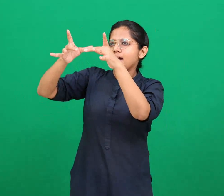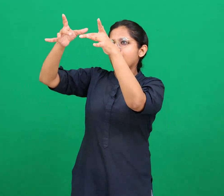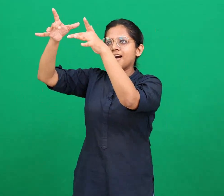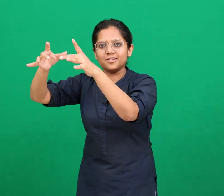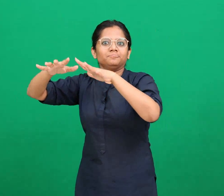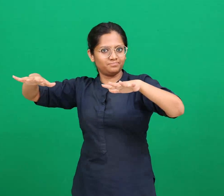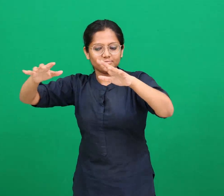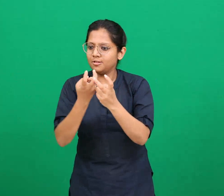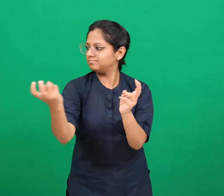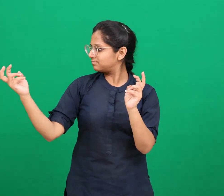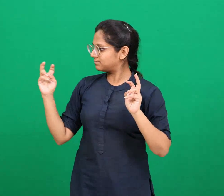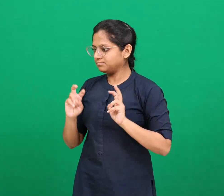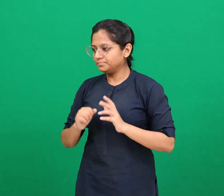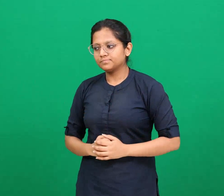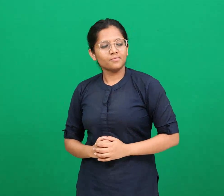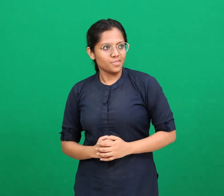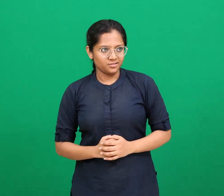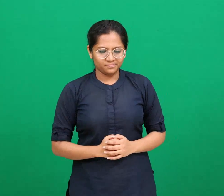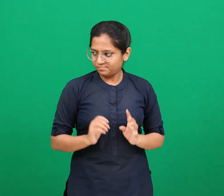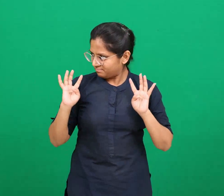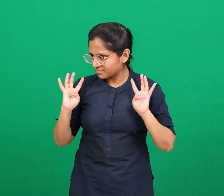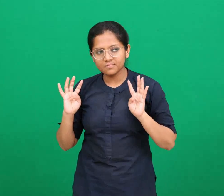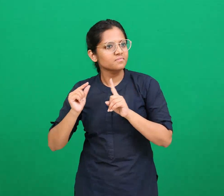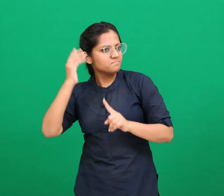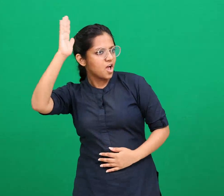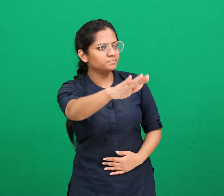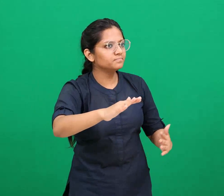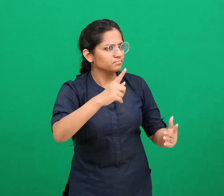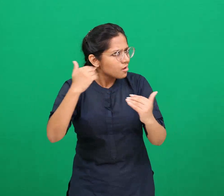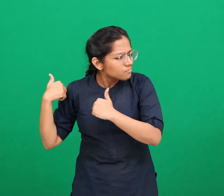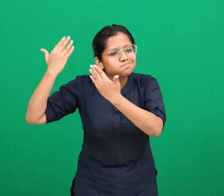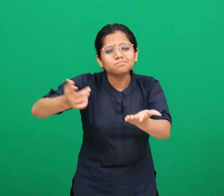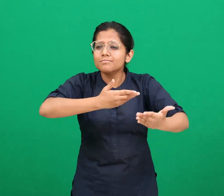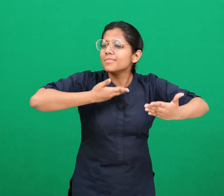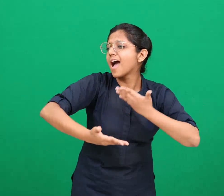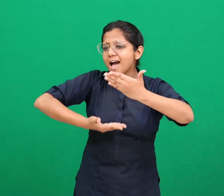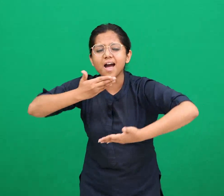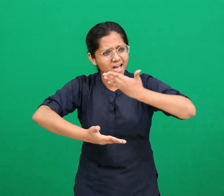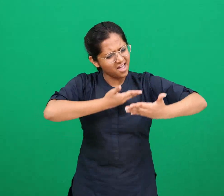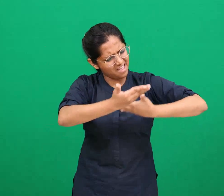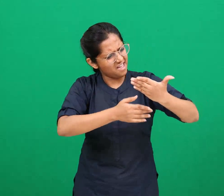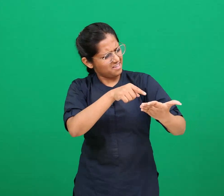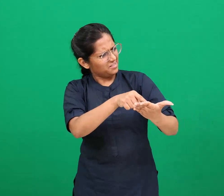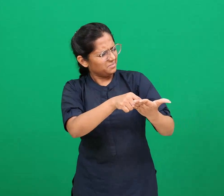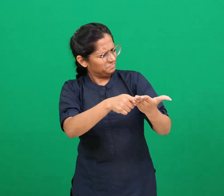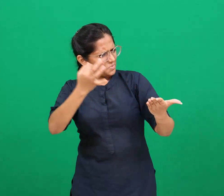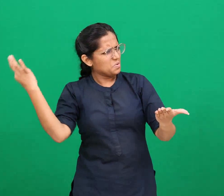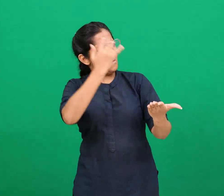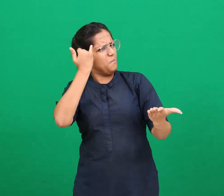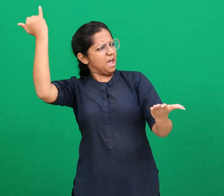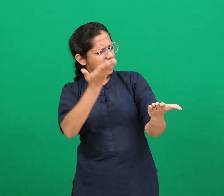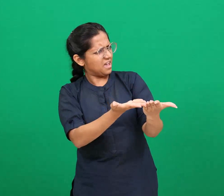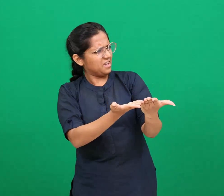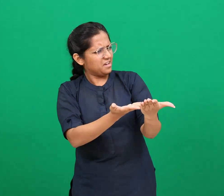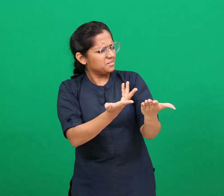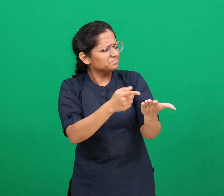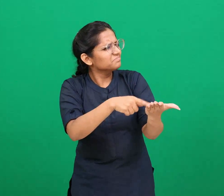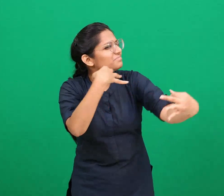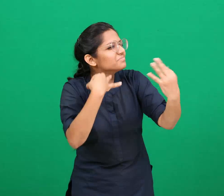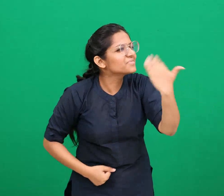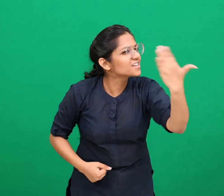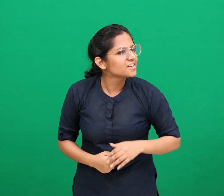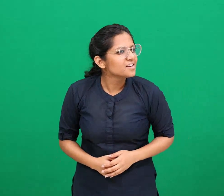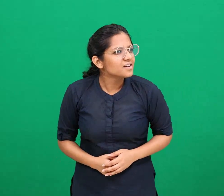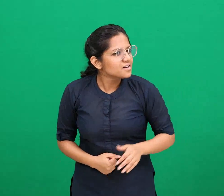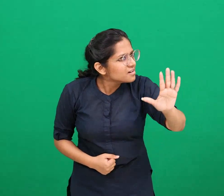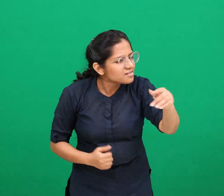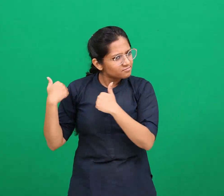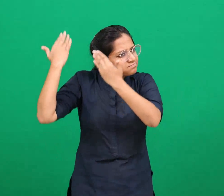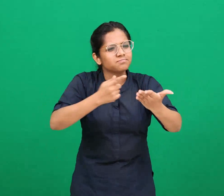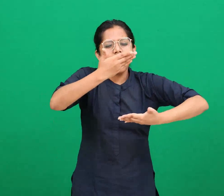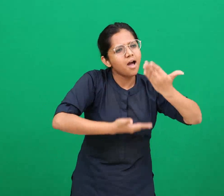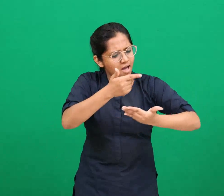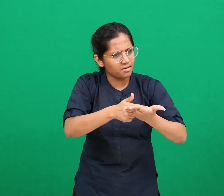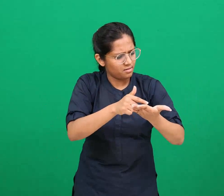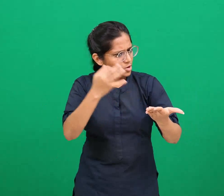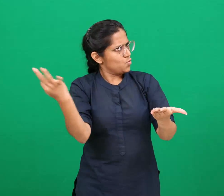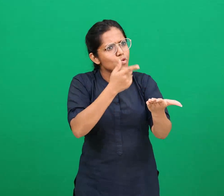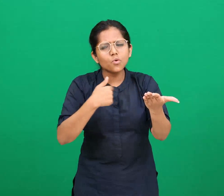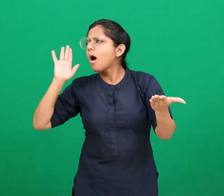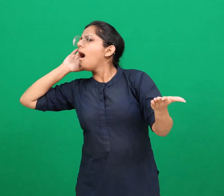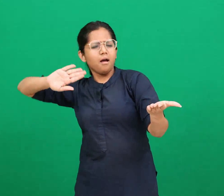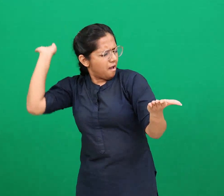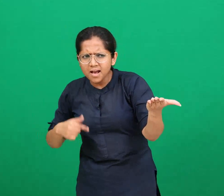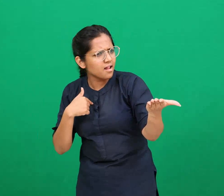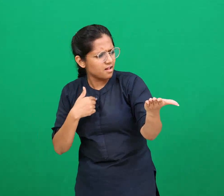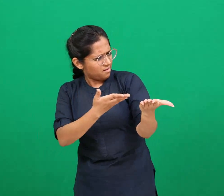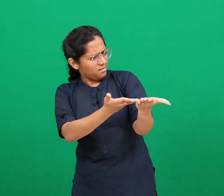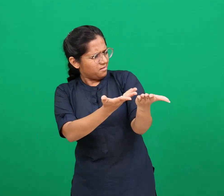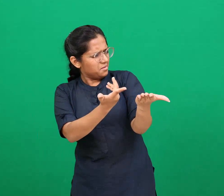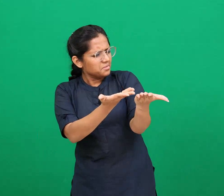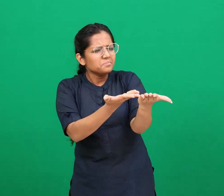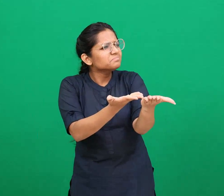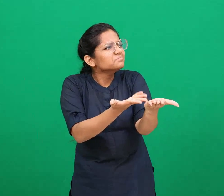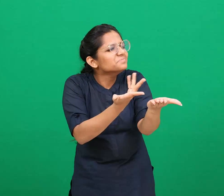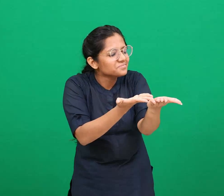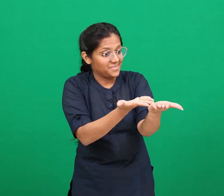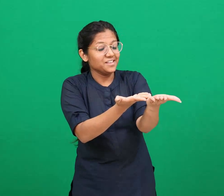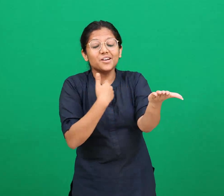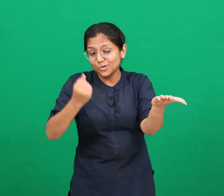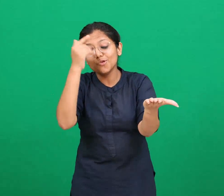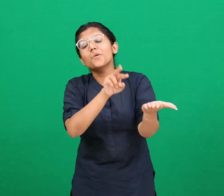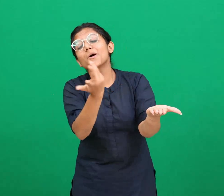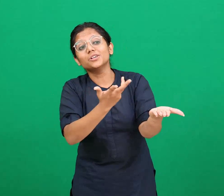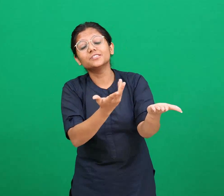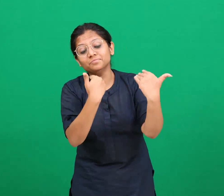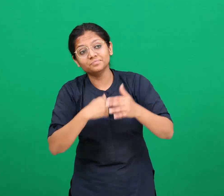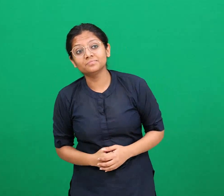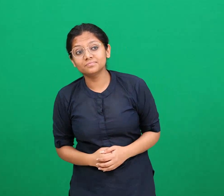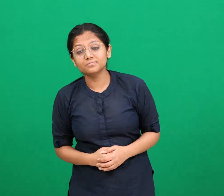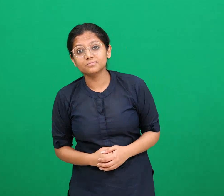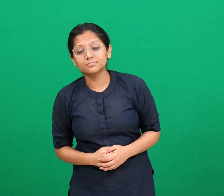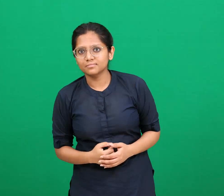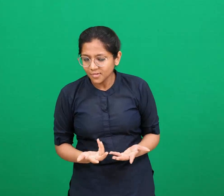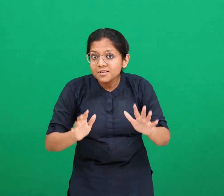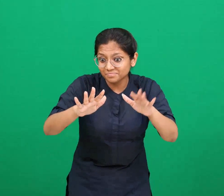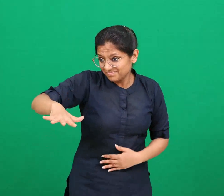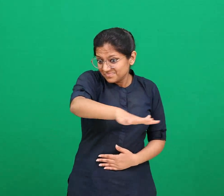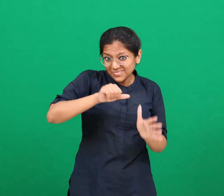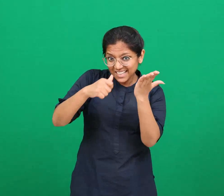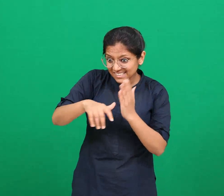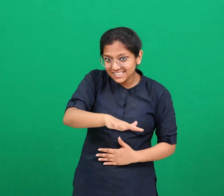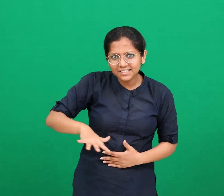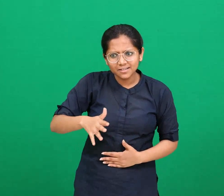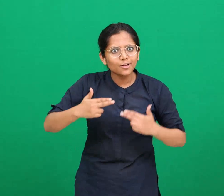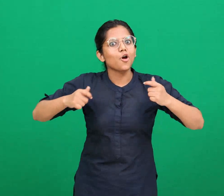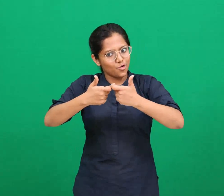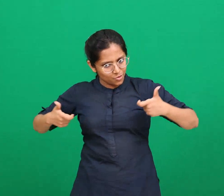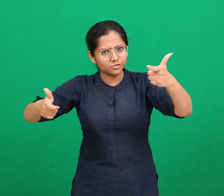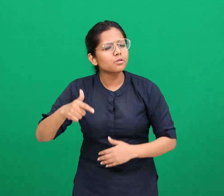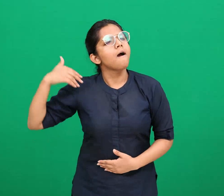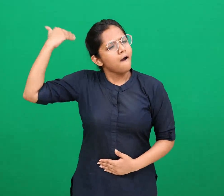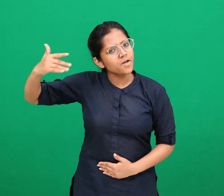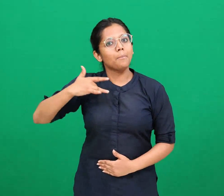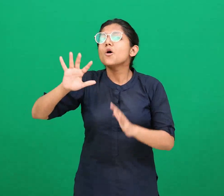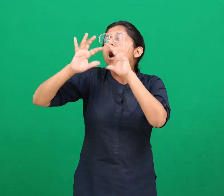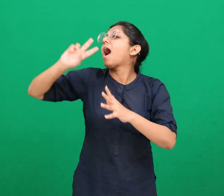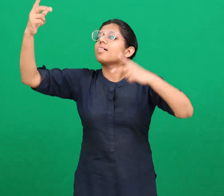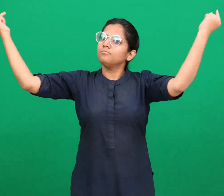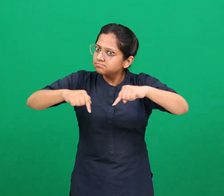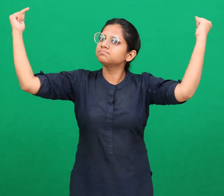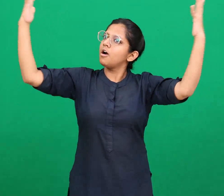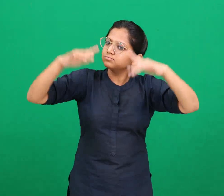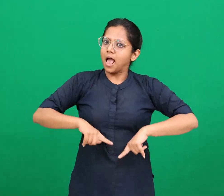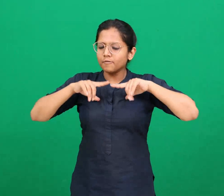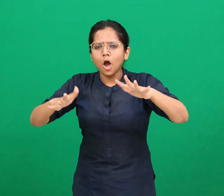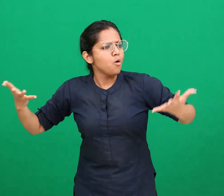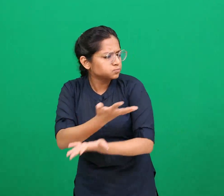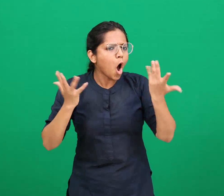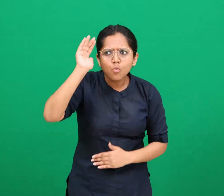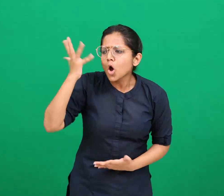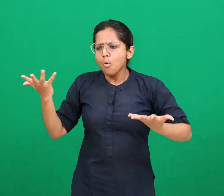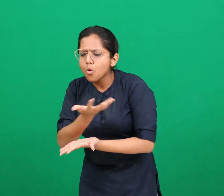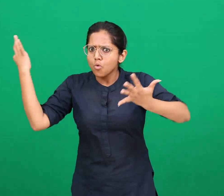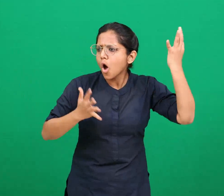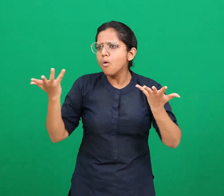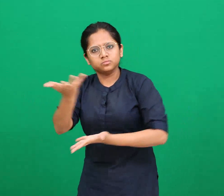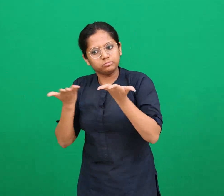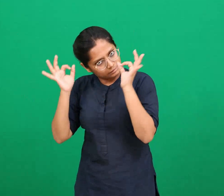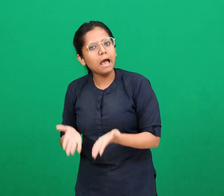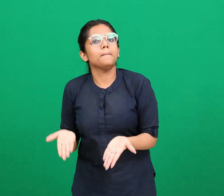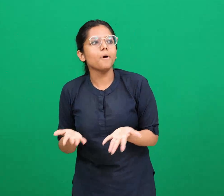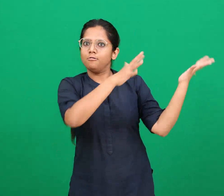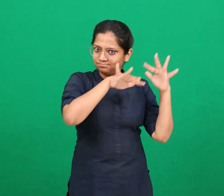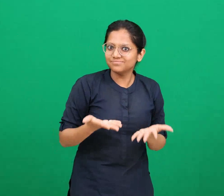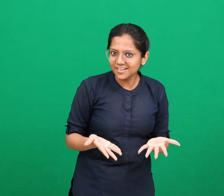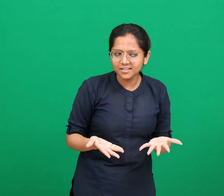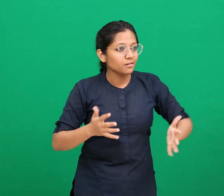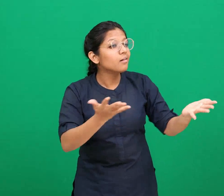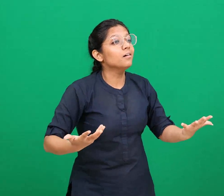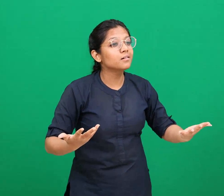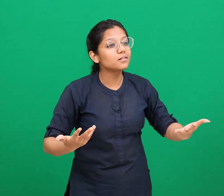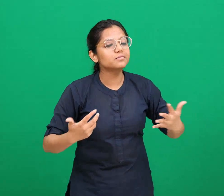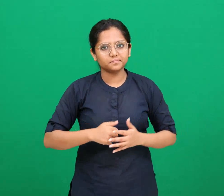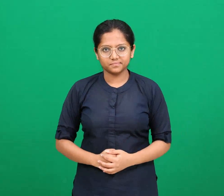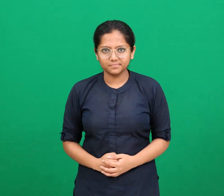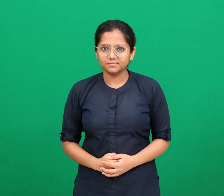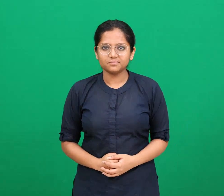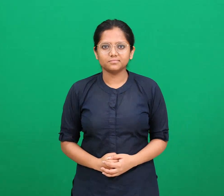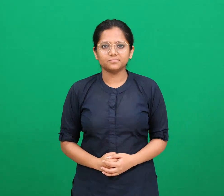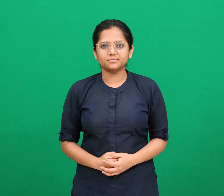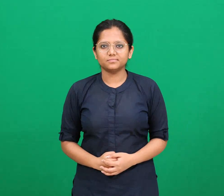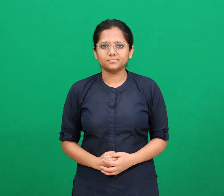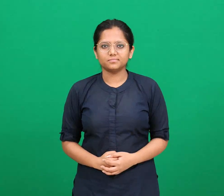For you are bringing some strange notions to our ears, and we want to know what they mean." Now all the Athenians and foreigners who lived there spent their time doing nothing more than hearing and articulating new ideas.